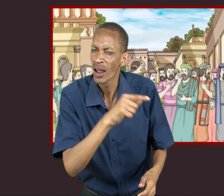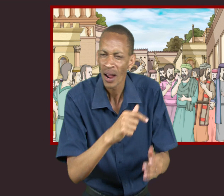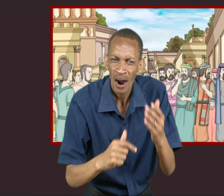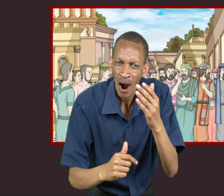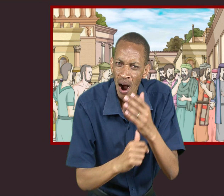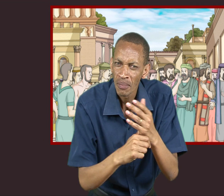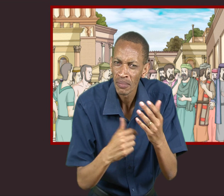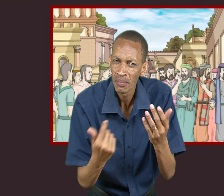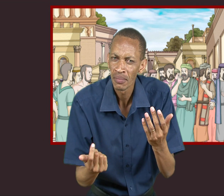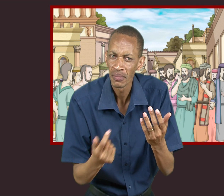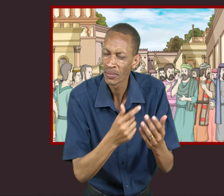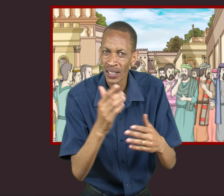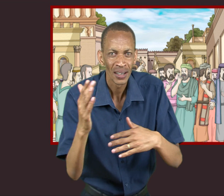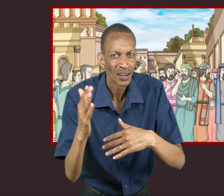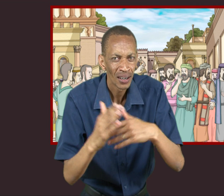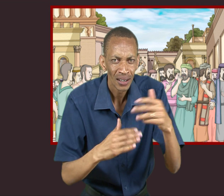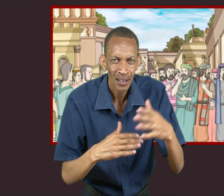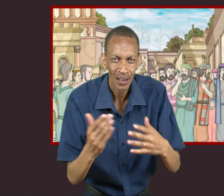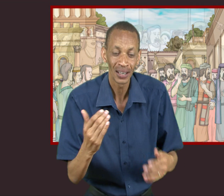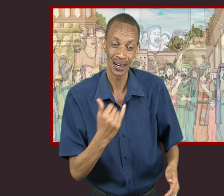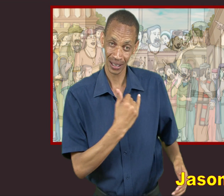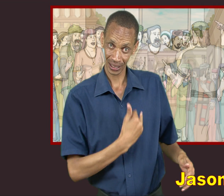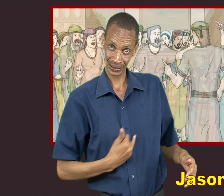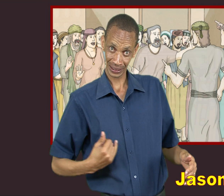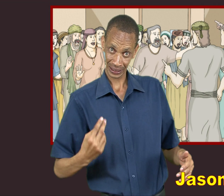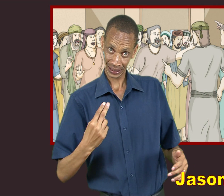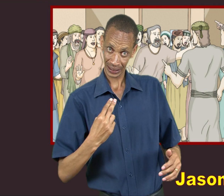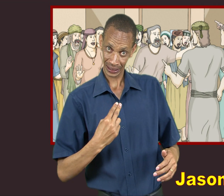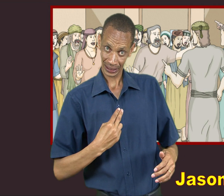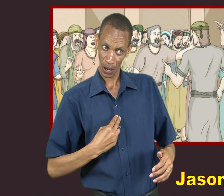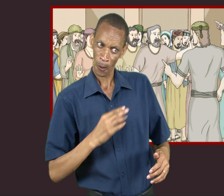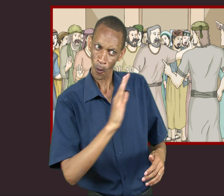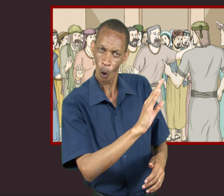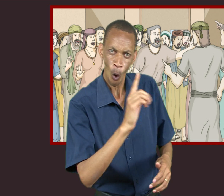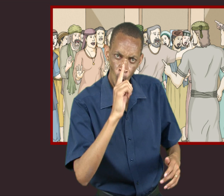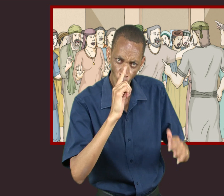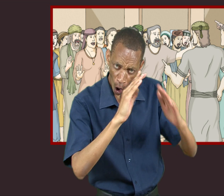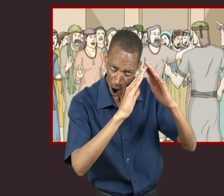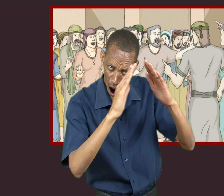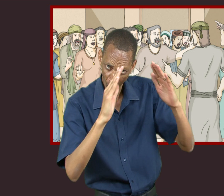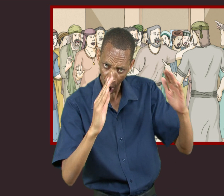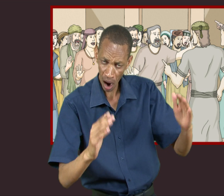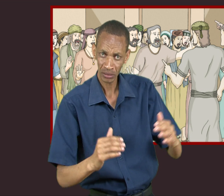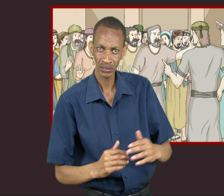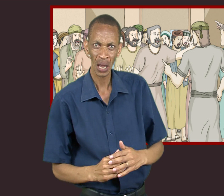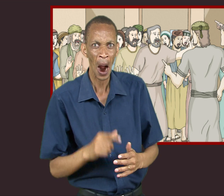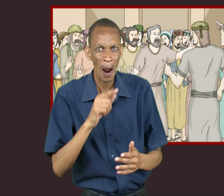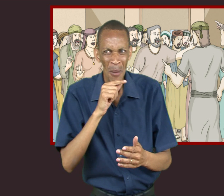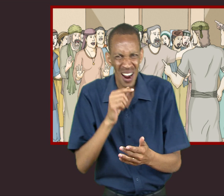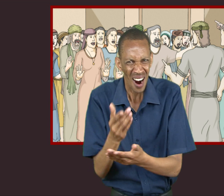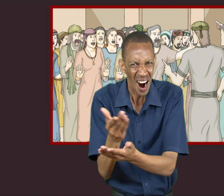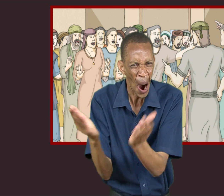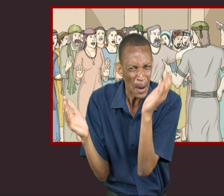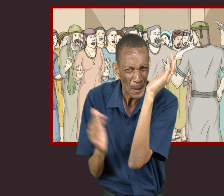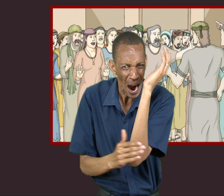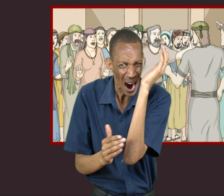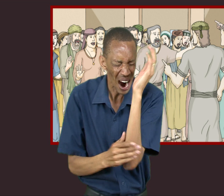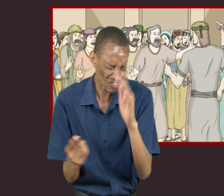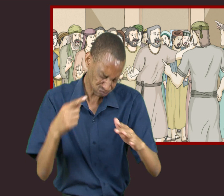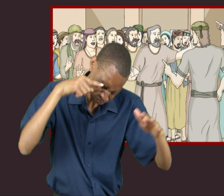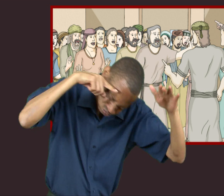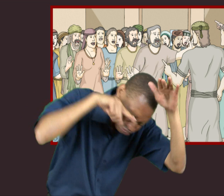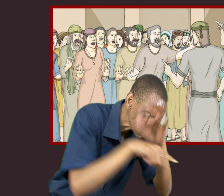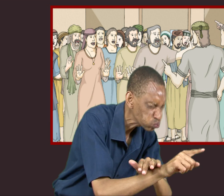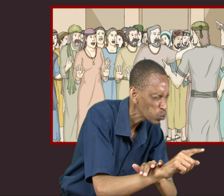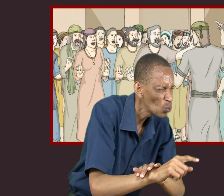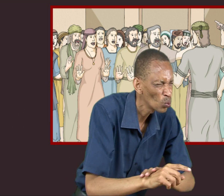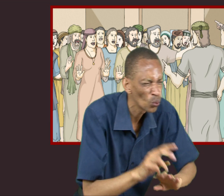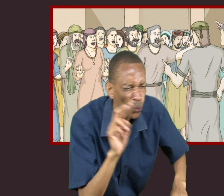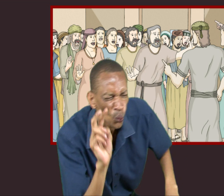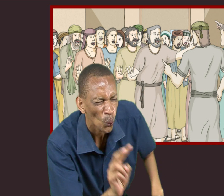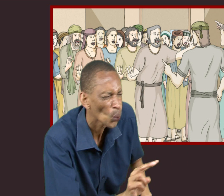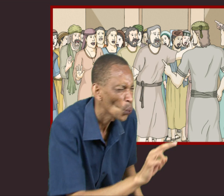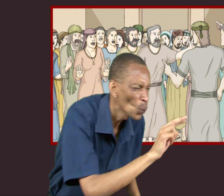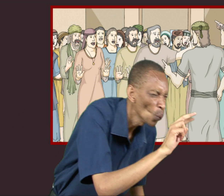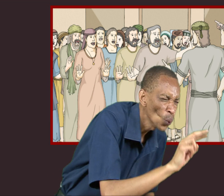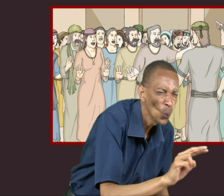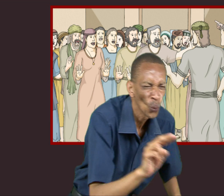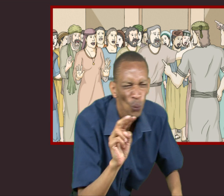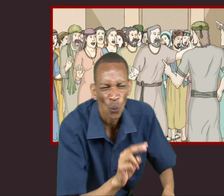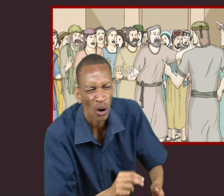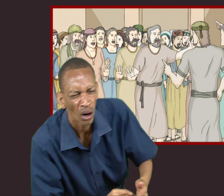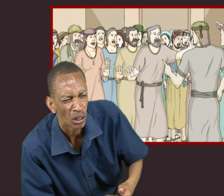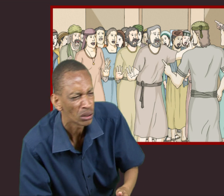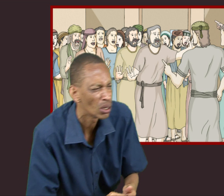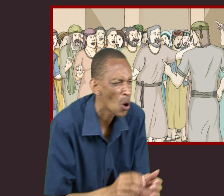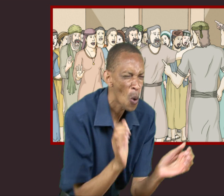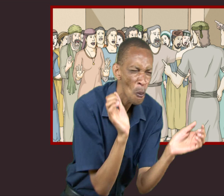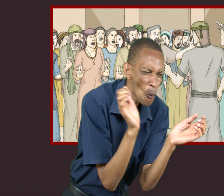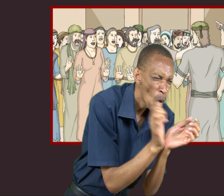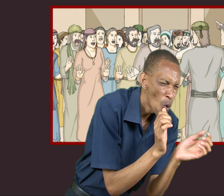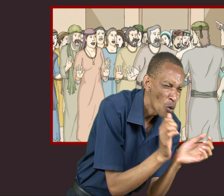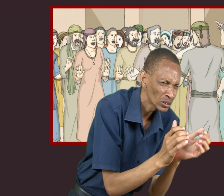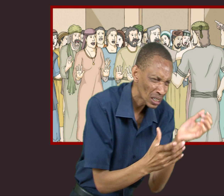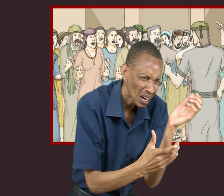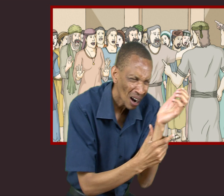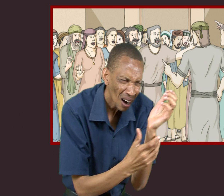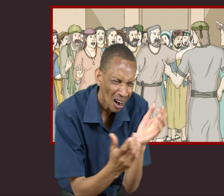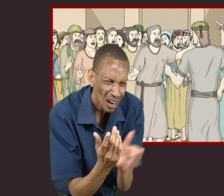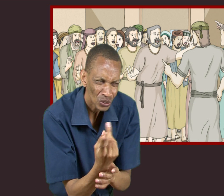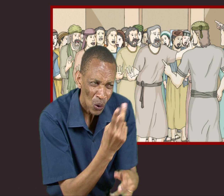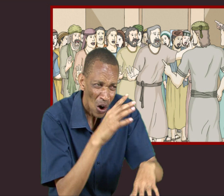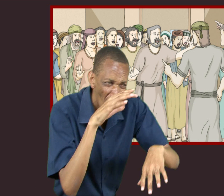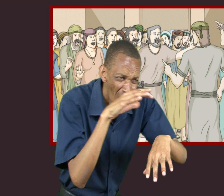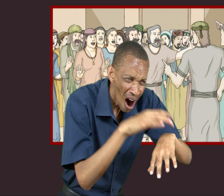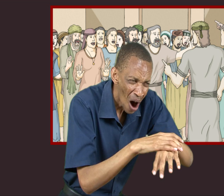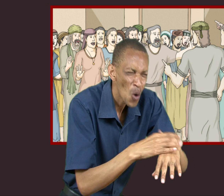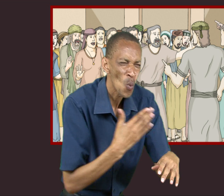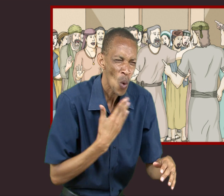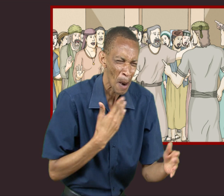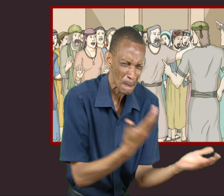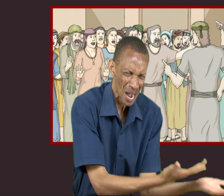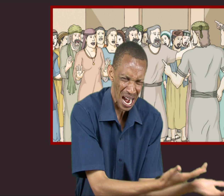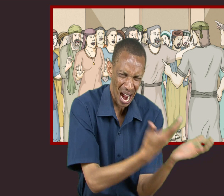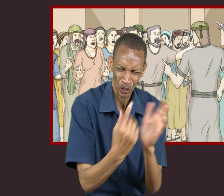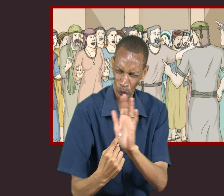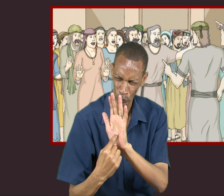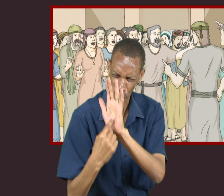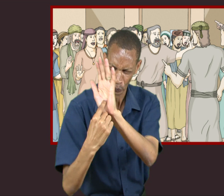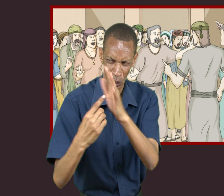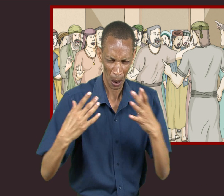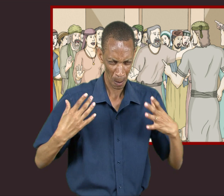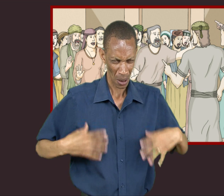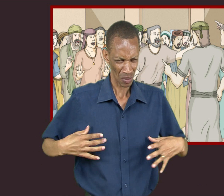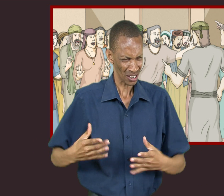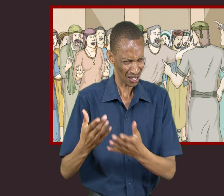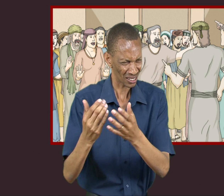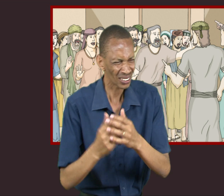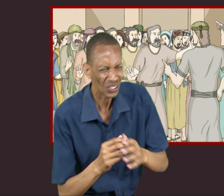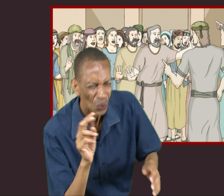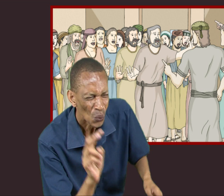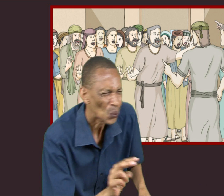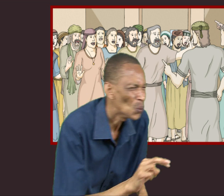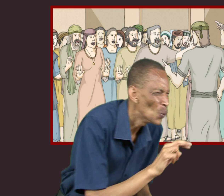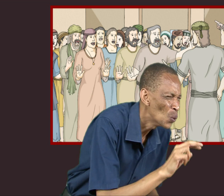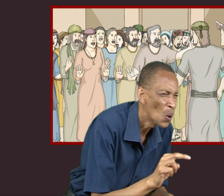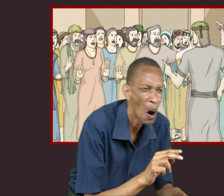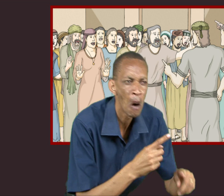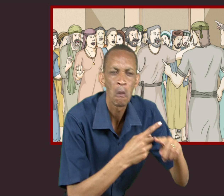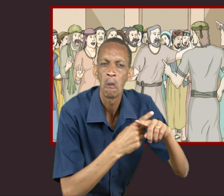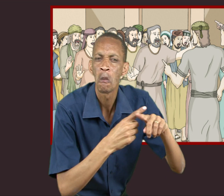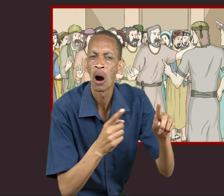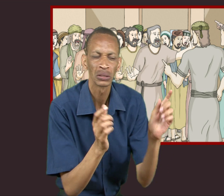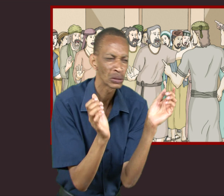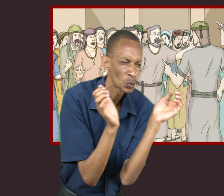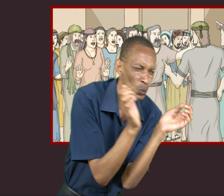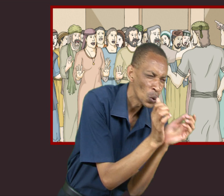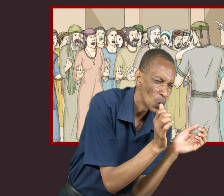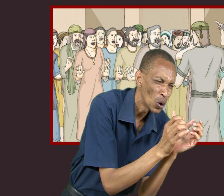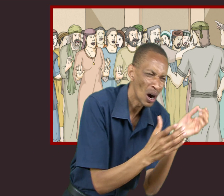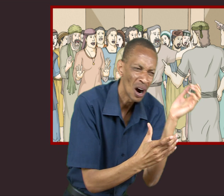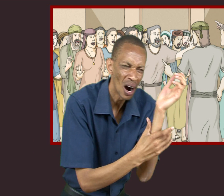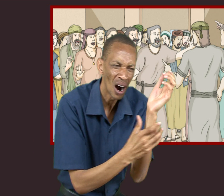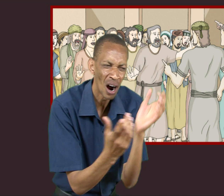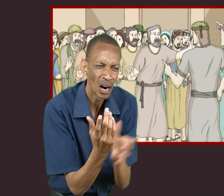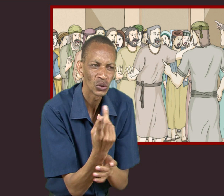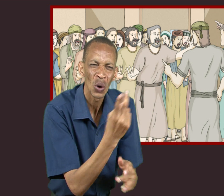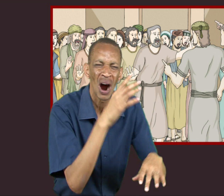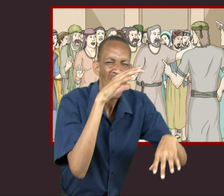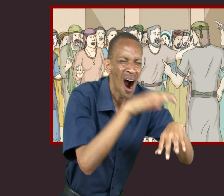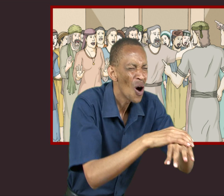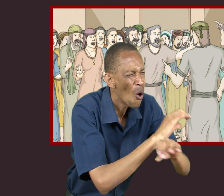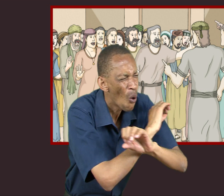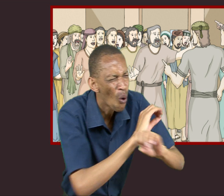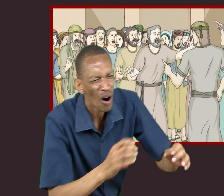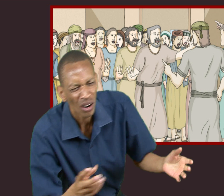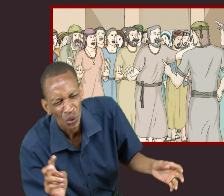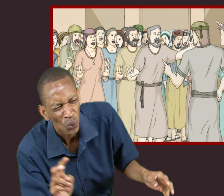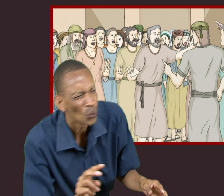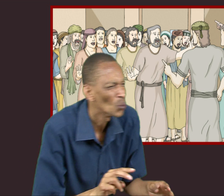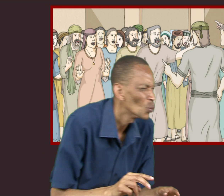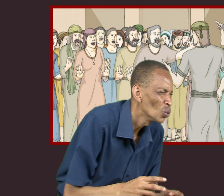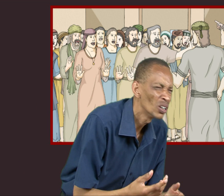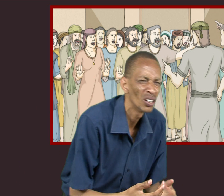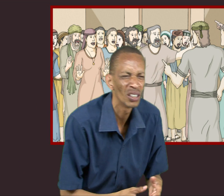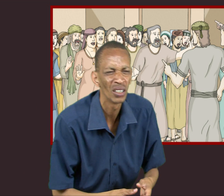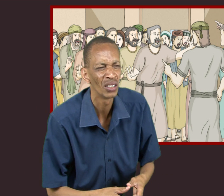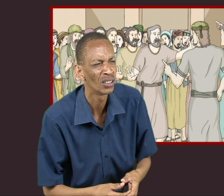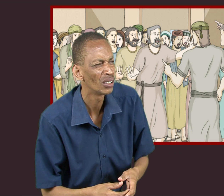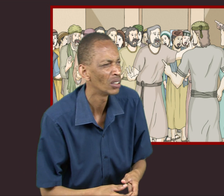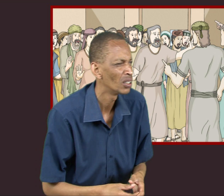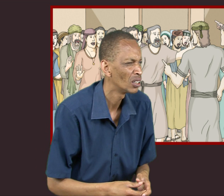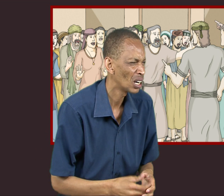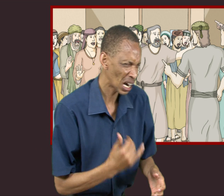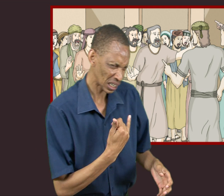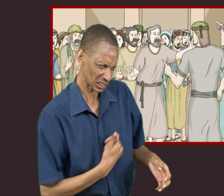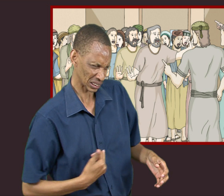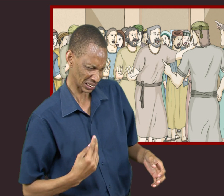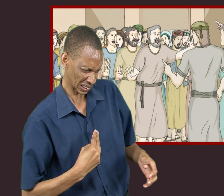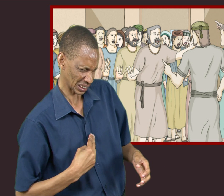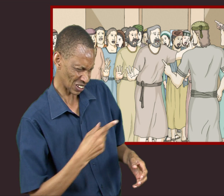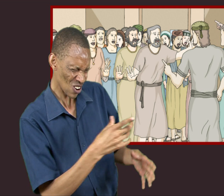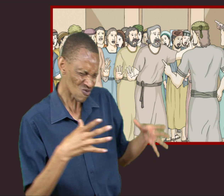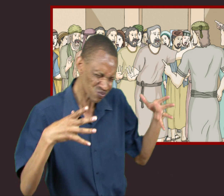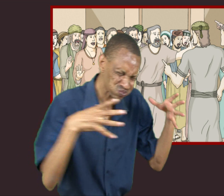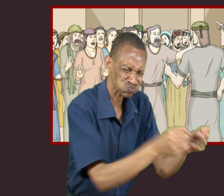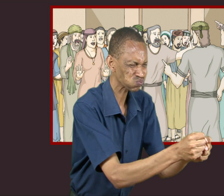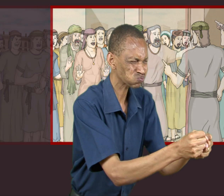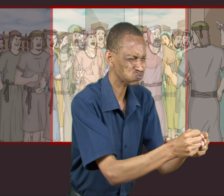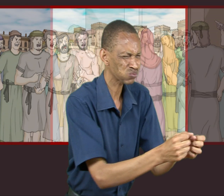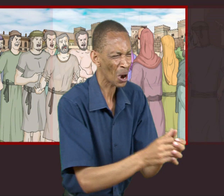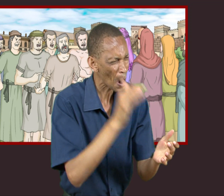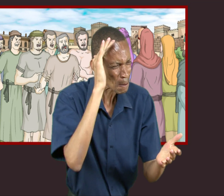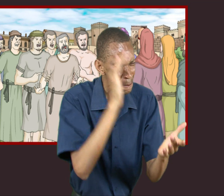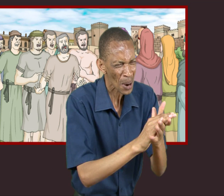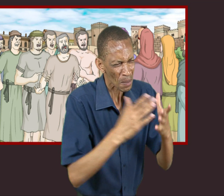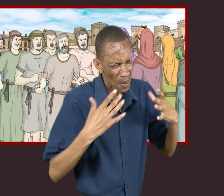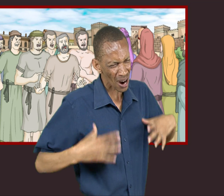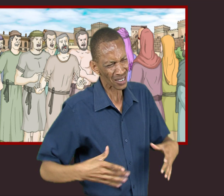They raided Jason’s house in search of Paul and Silas, hoping to bring them out to the people.